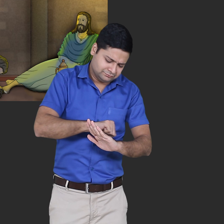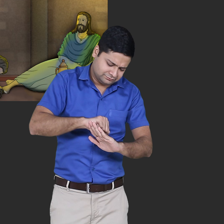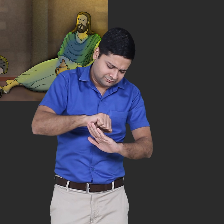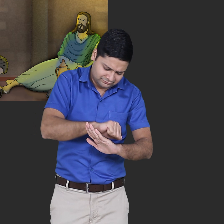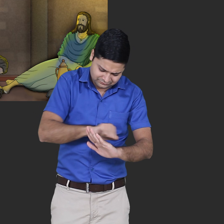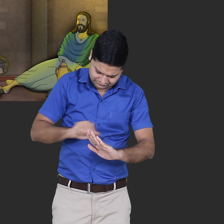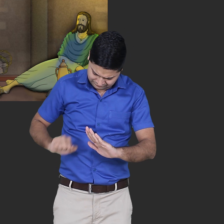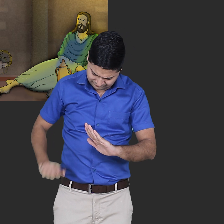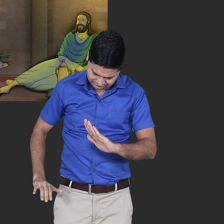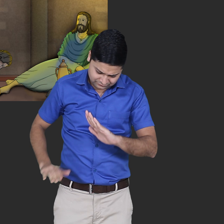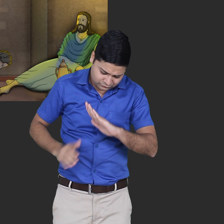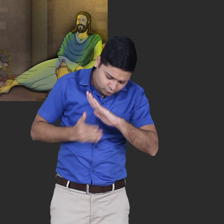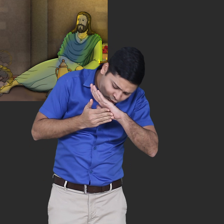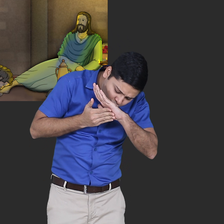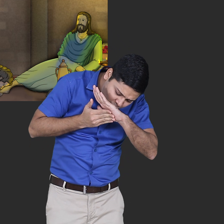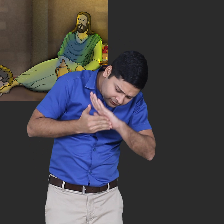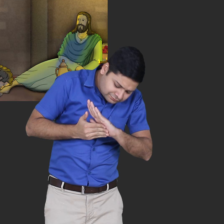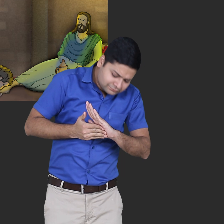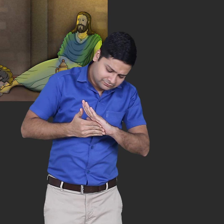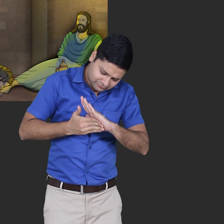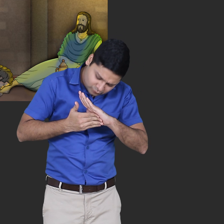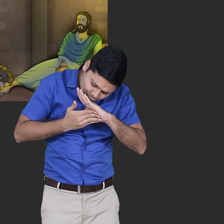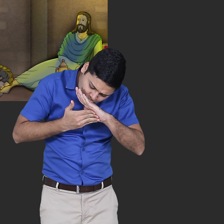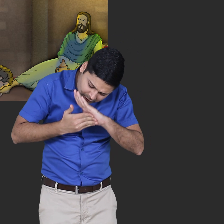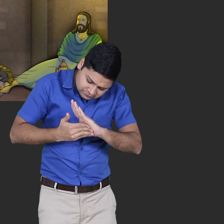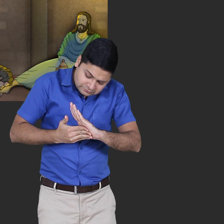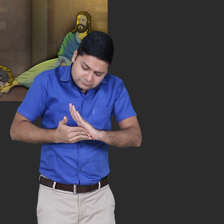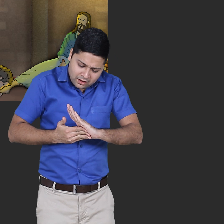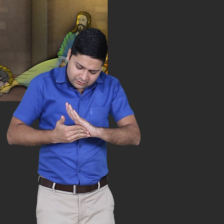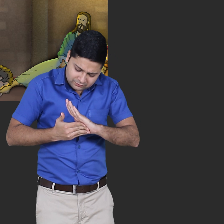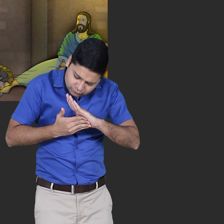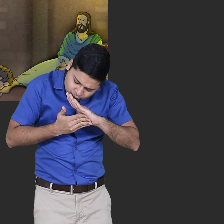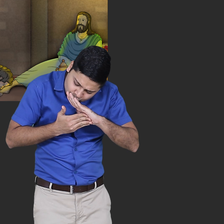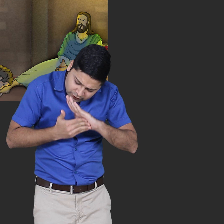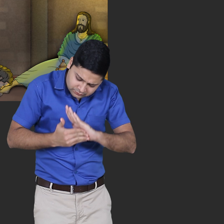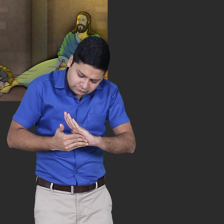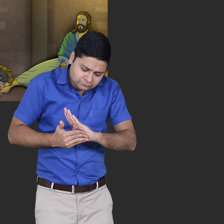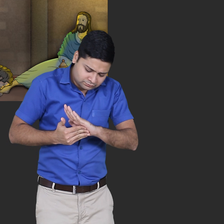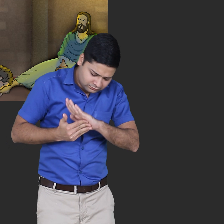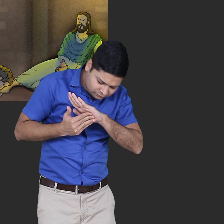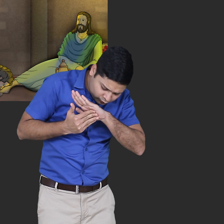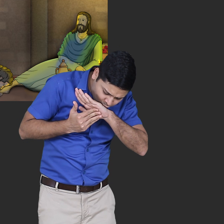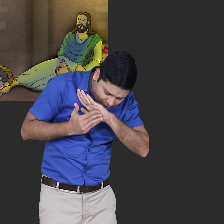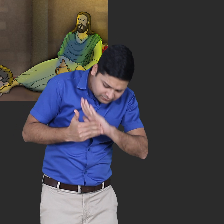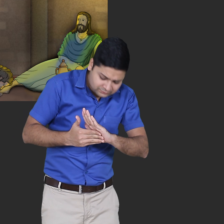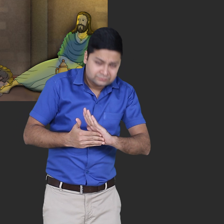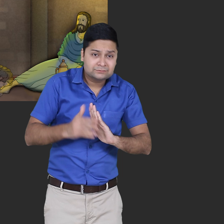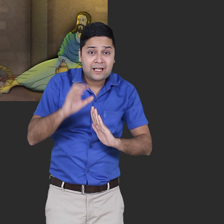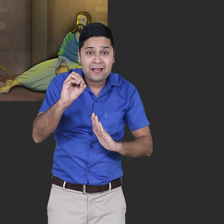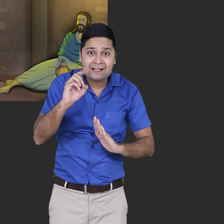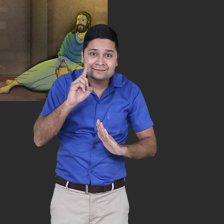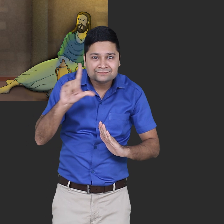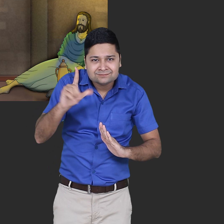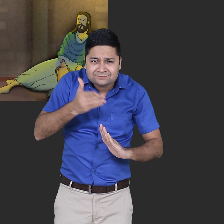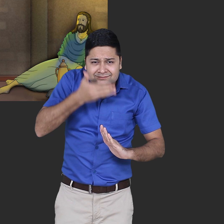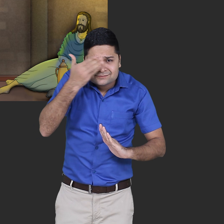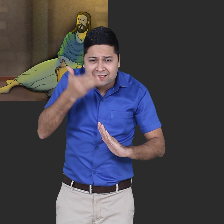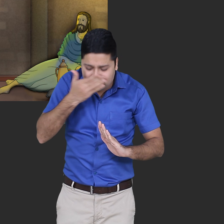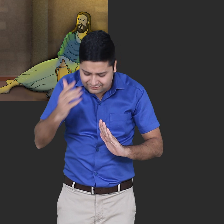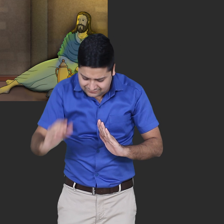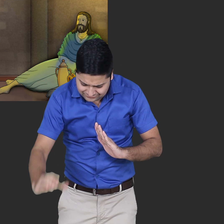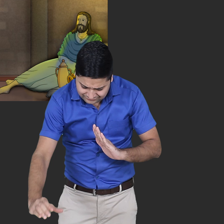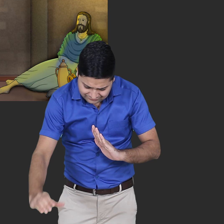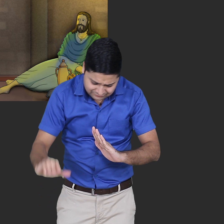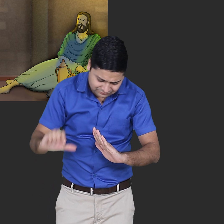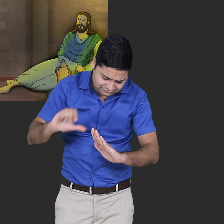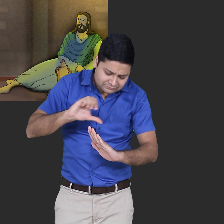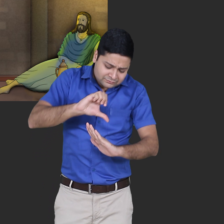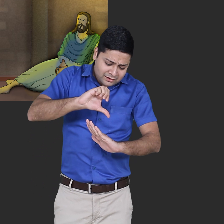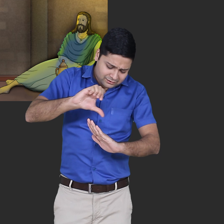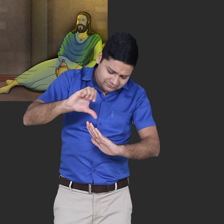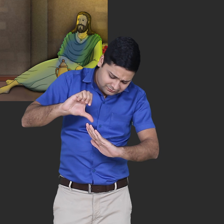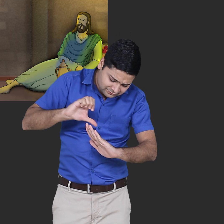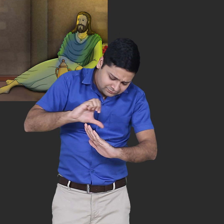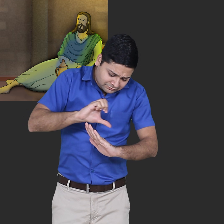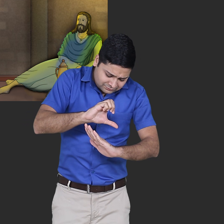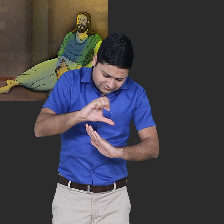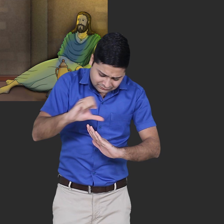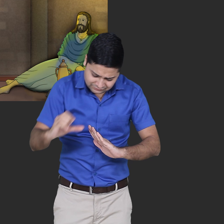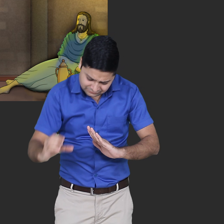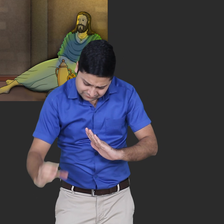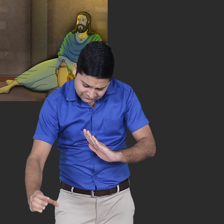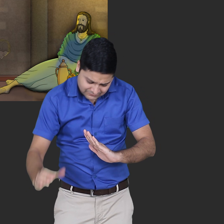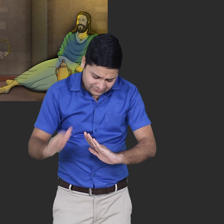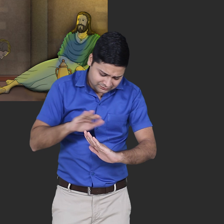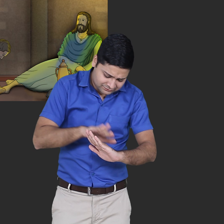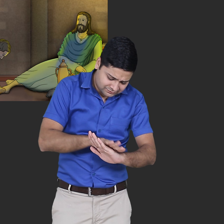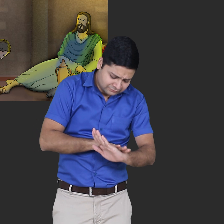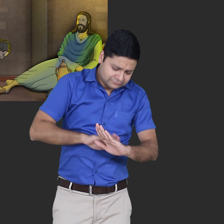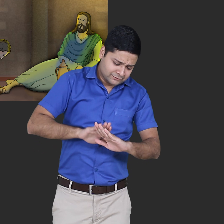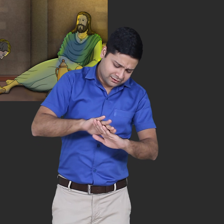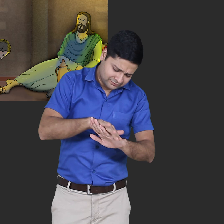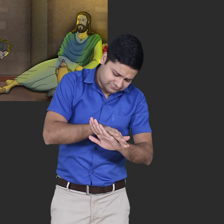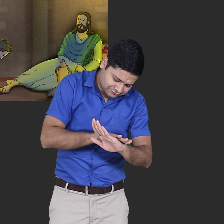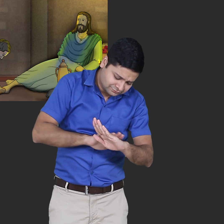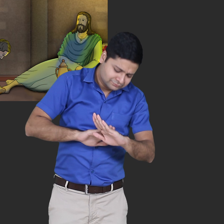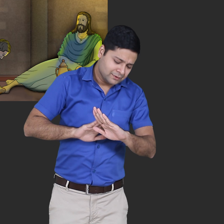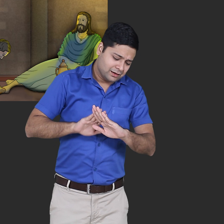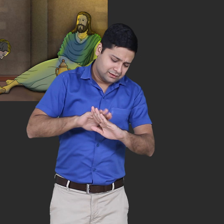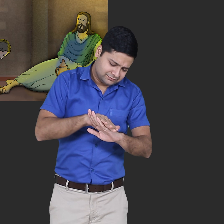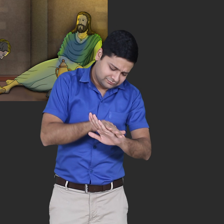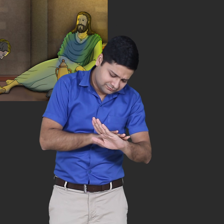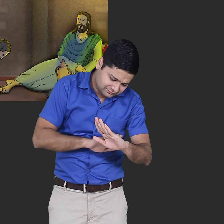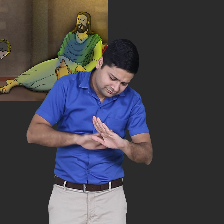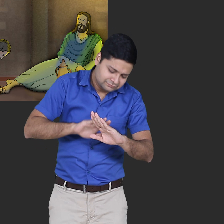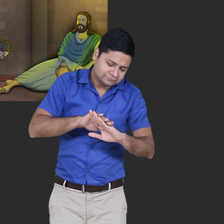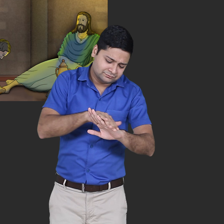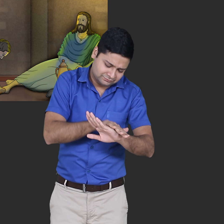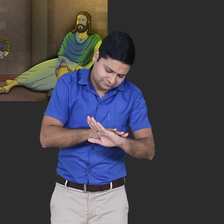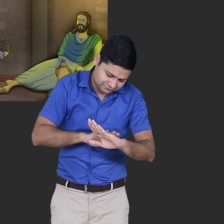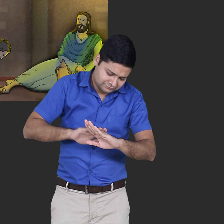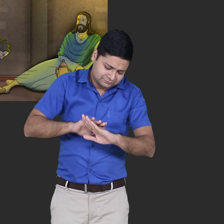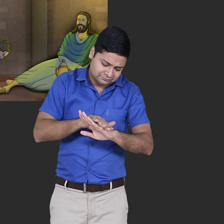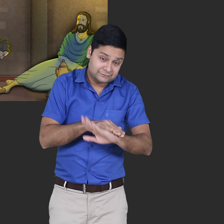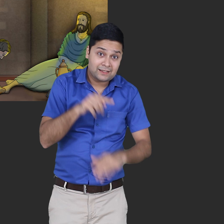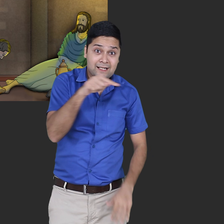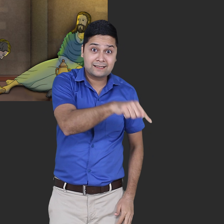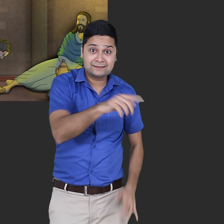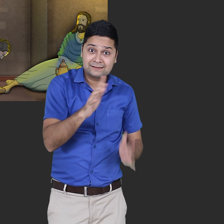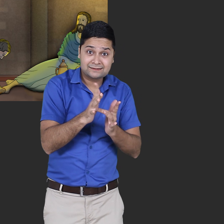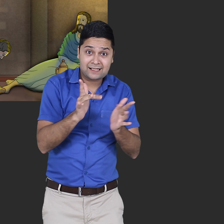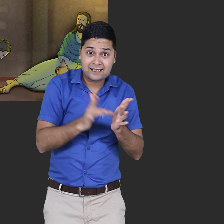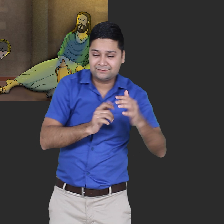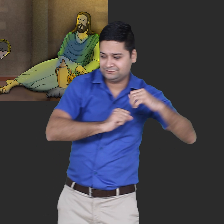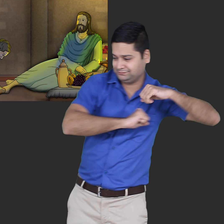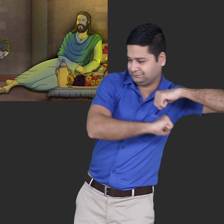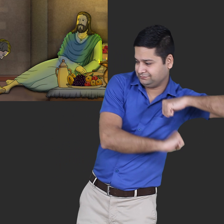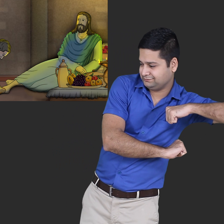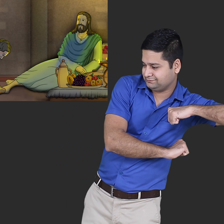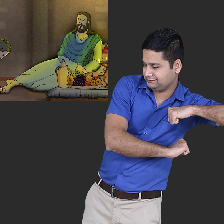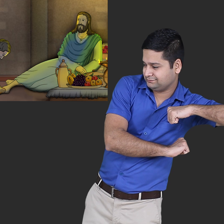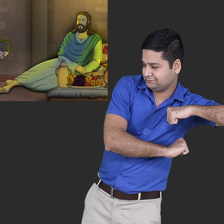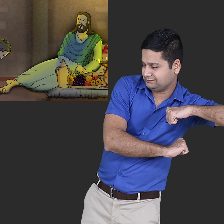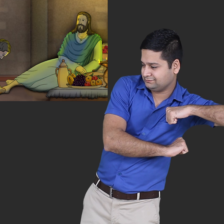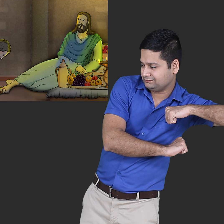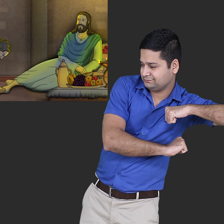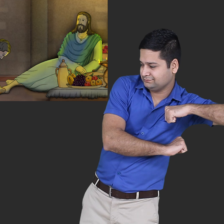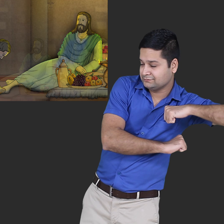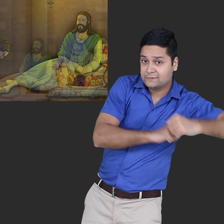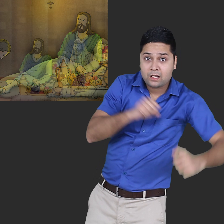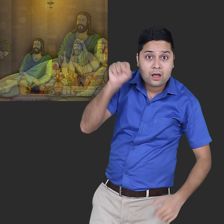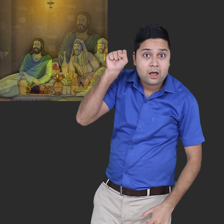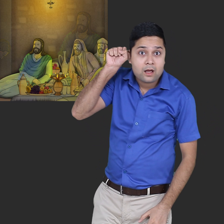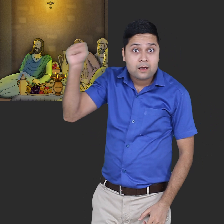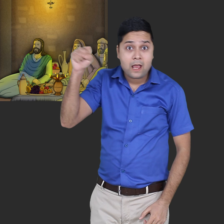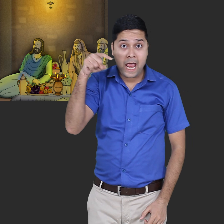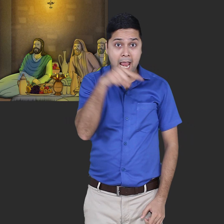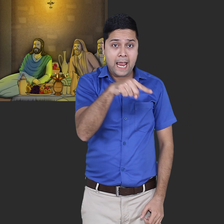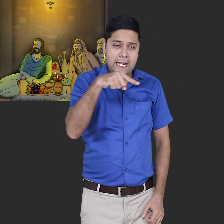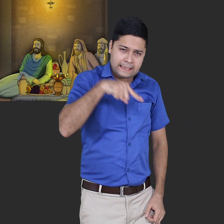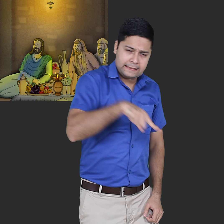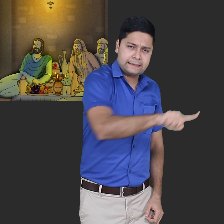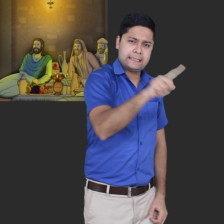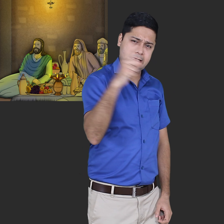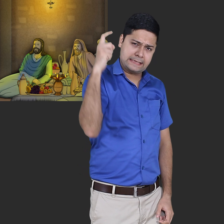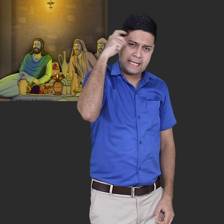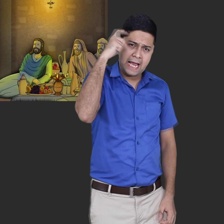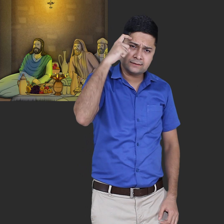Then she kissed His feet and anointed them with the perfume.